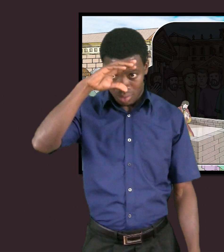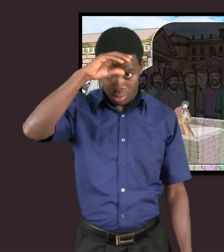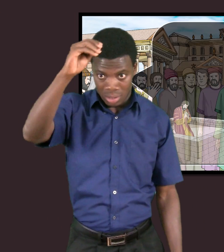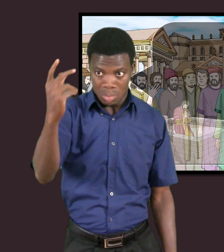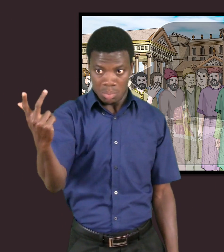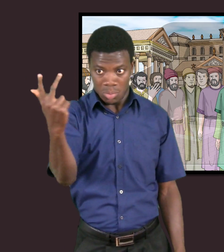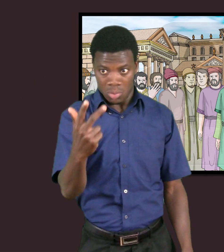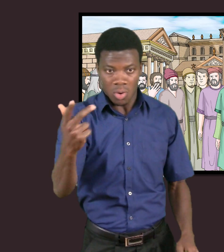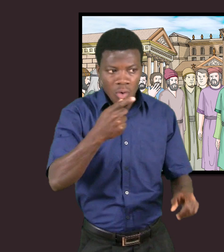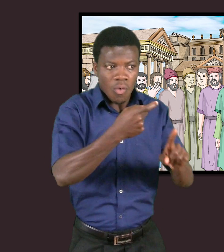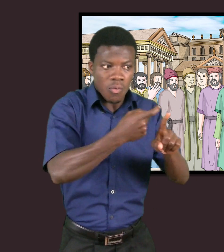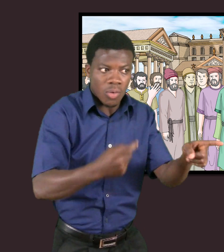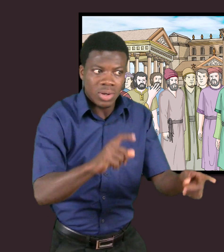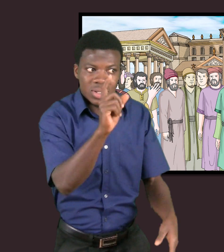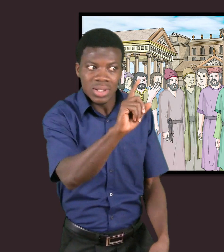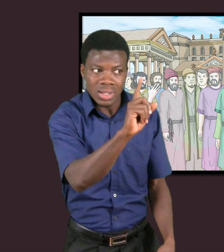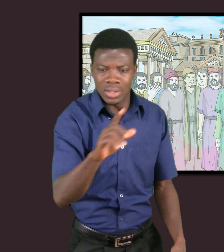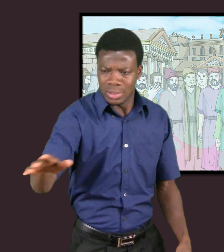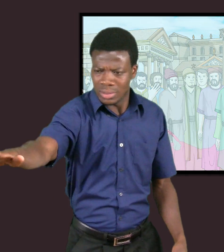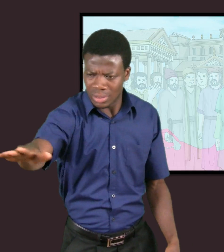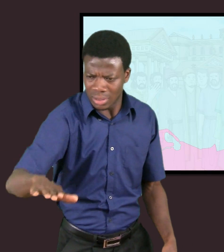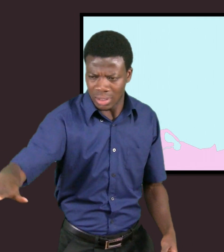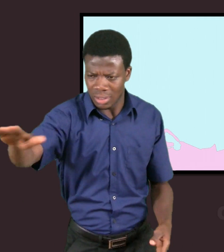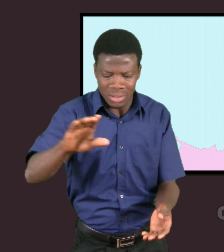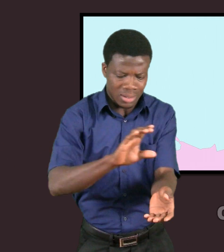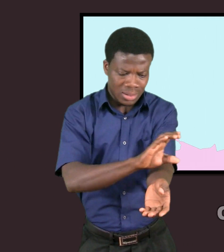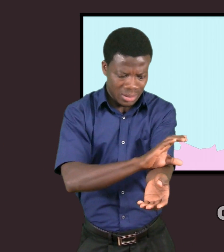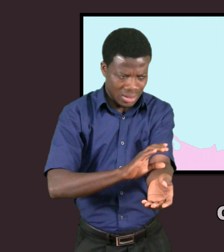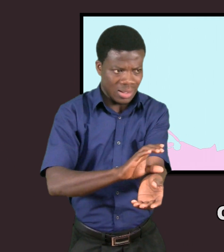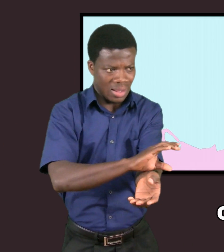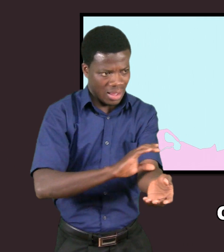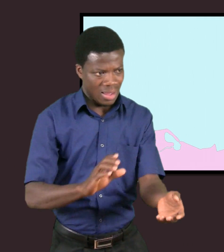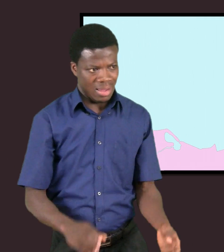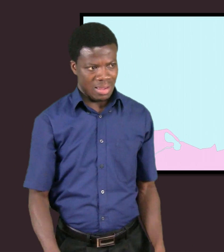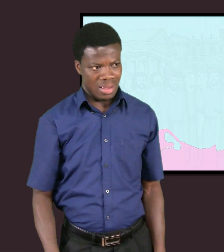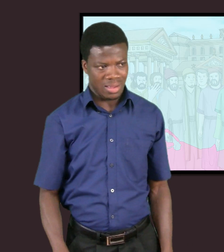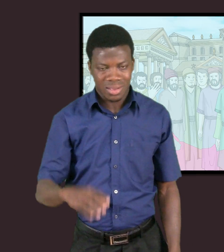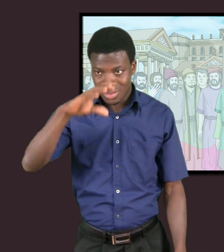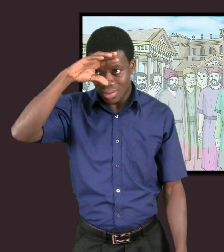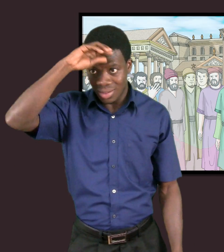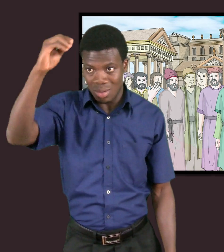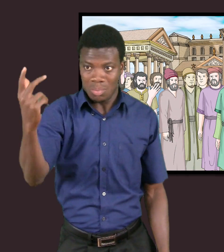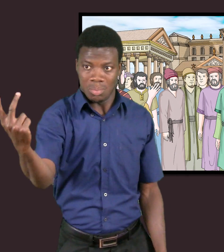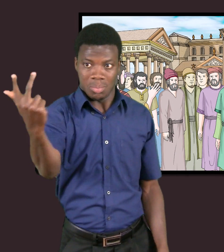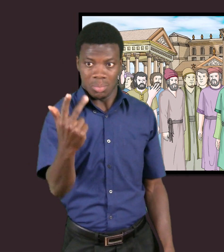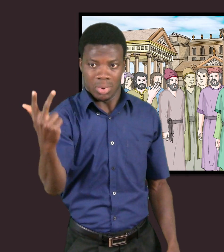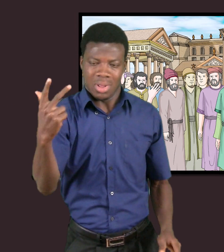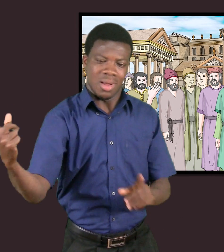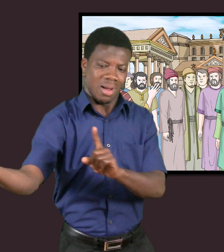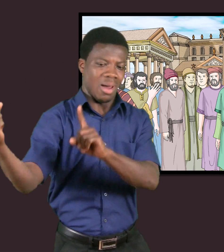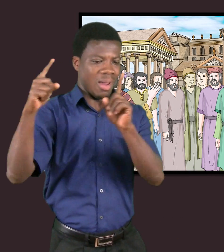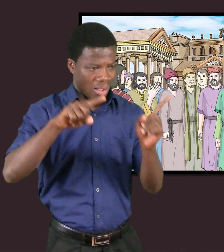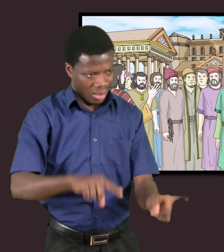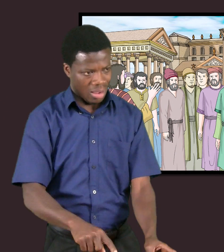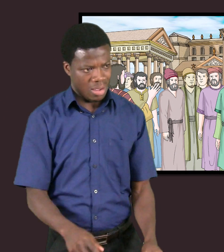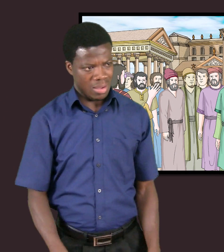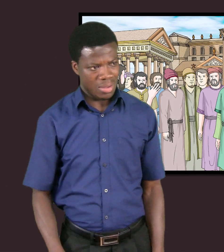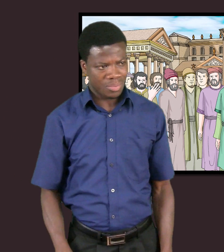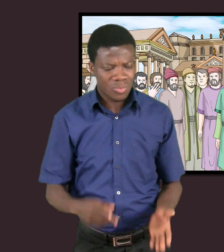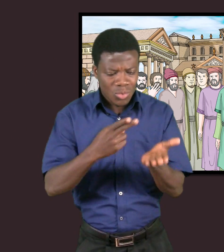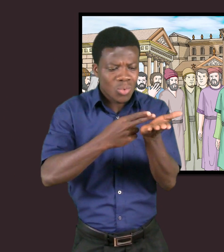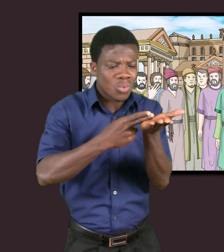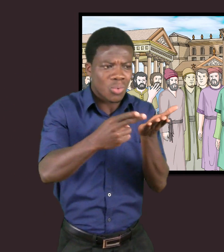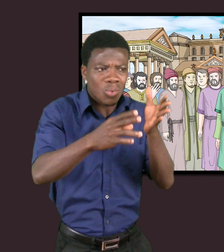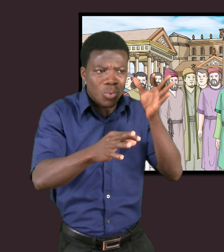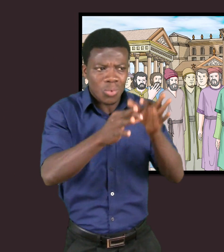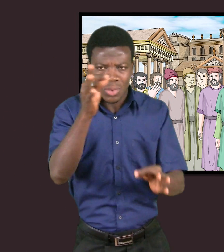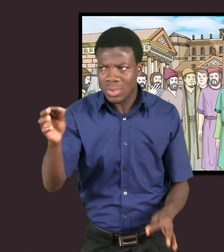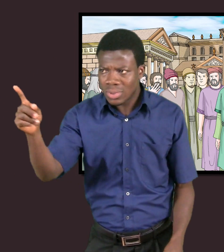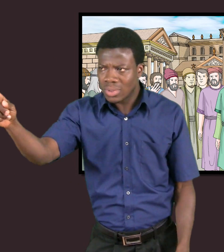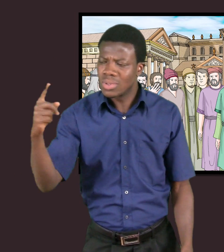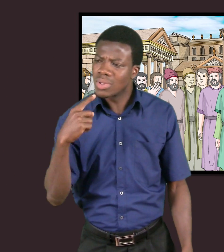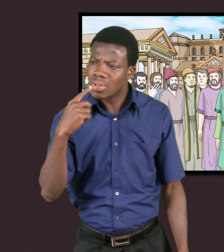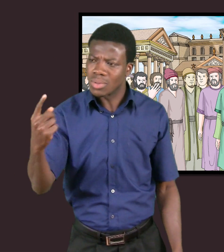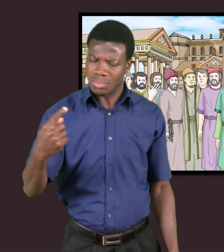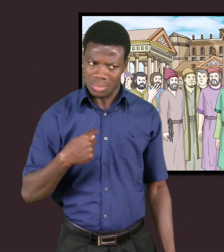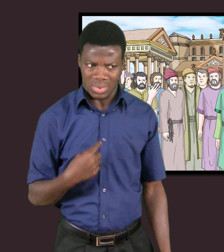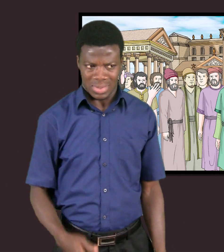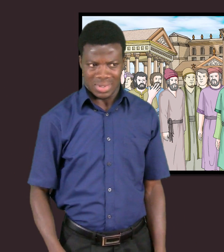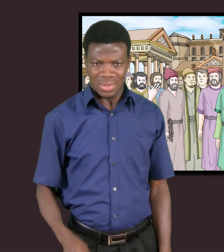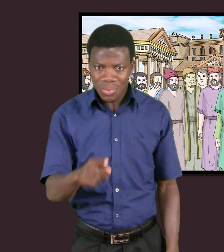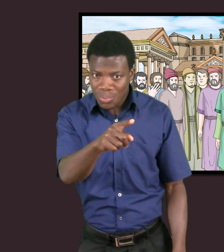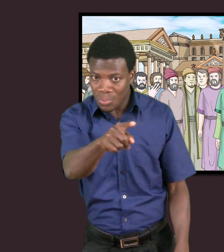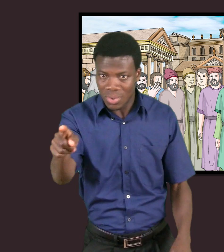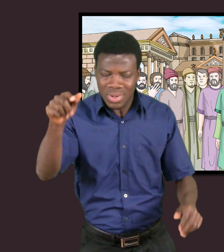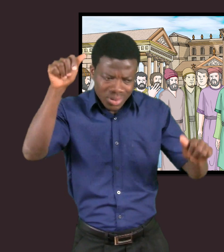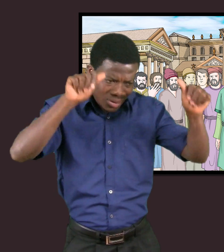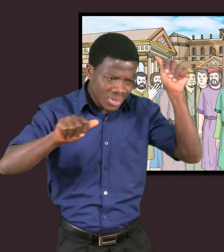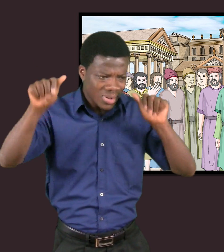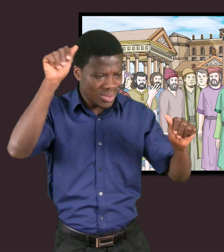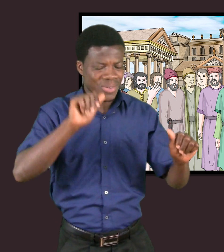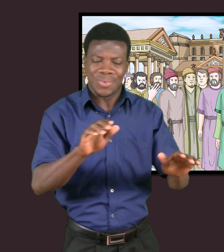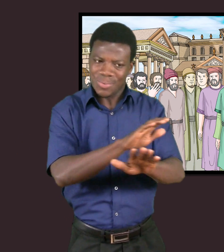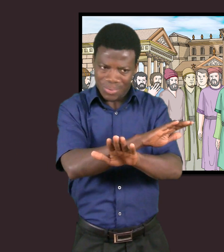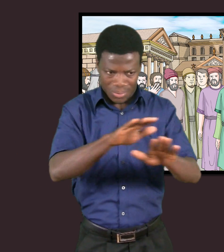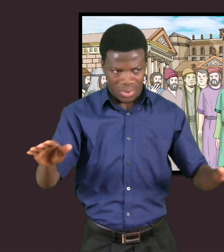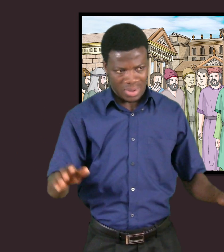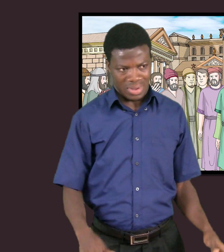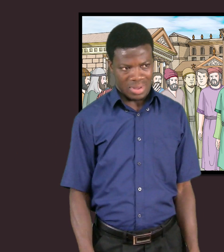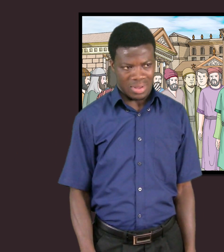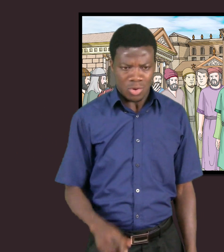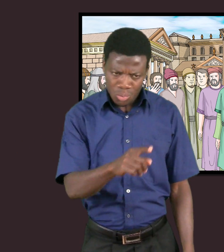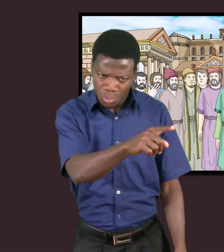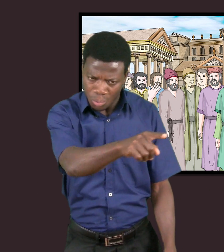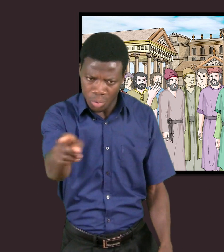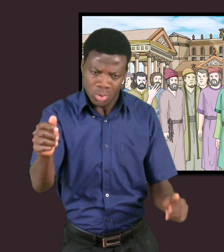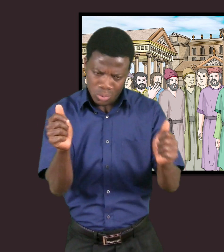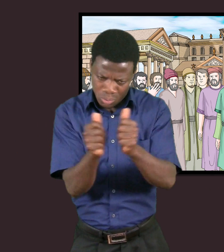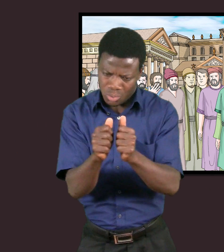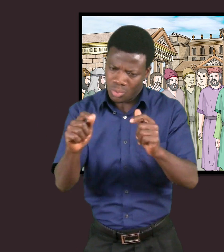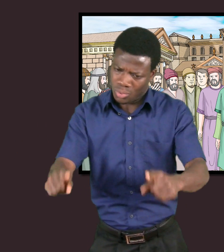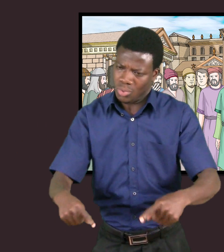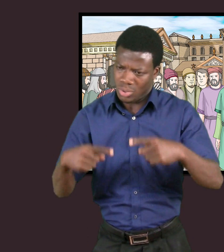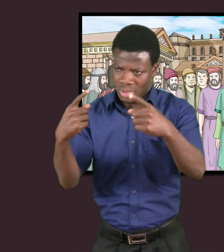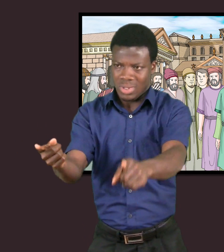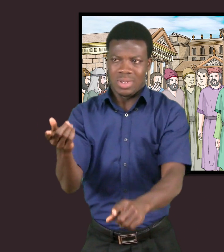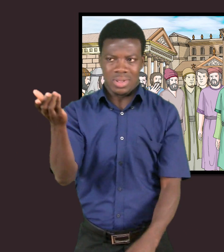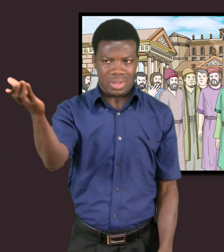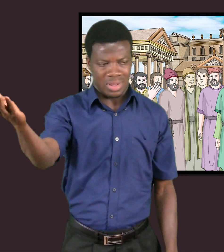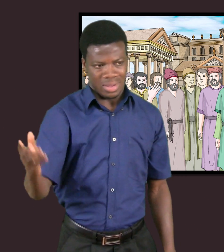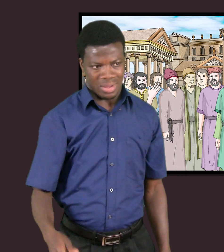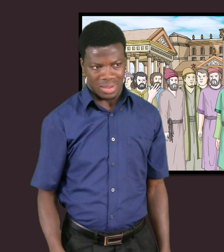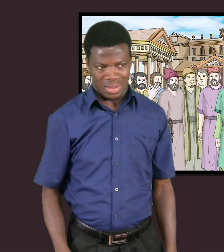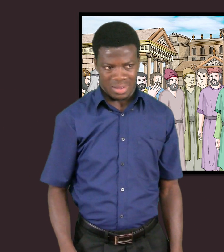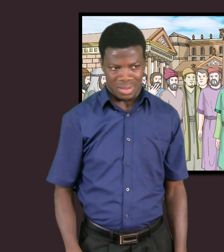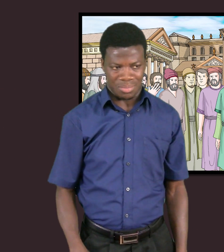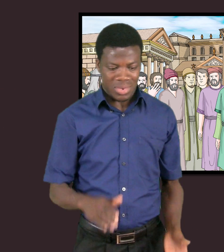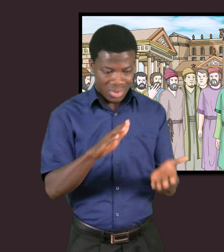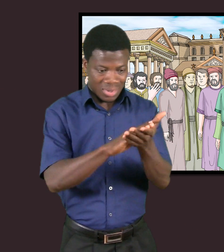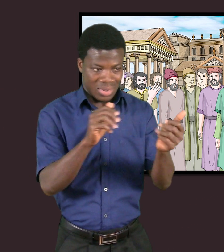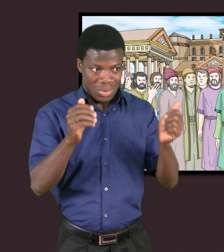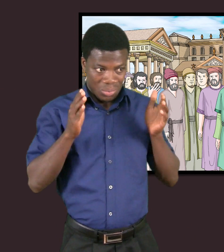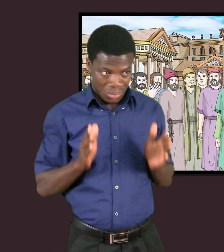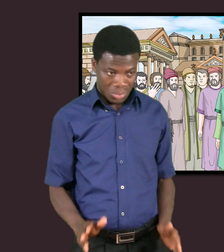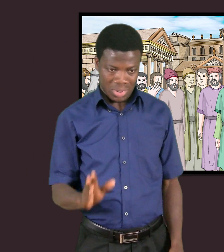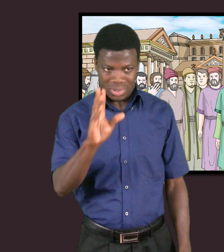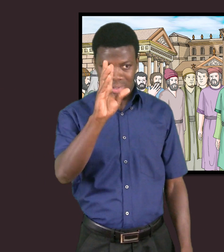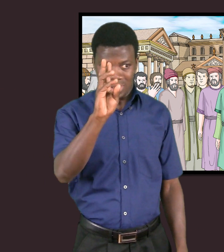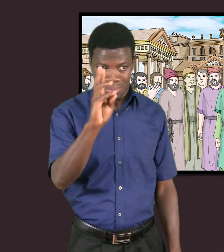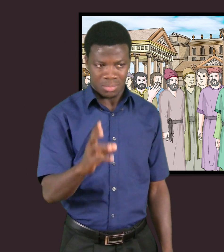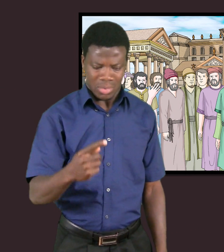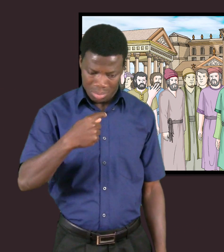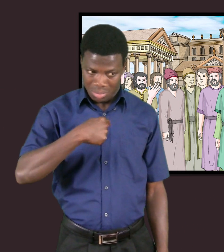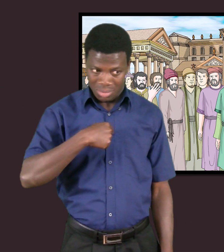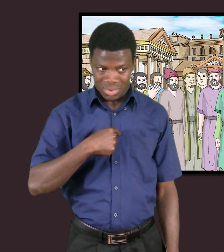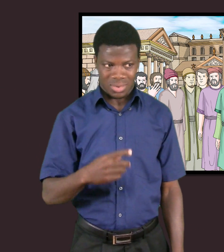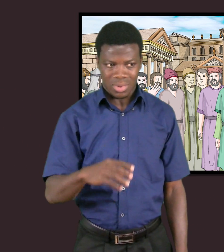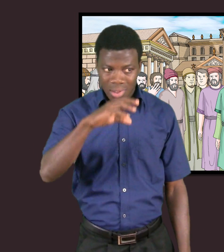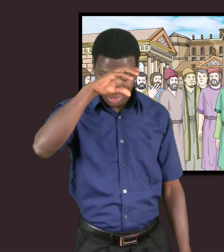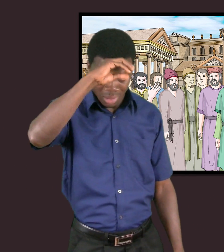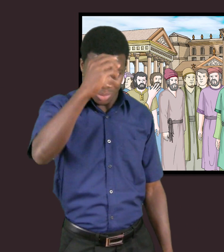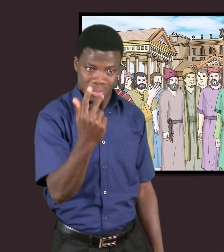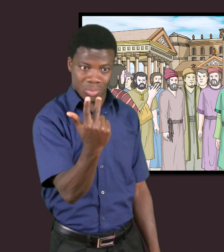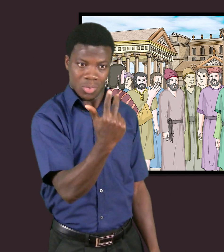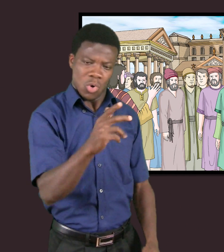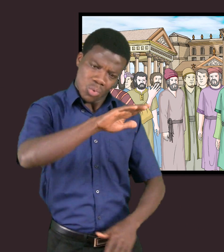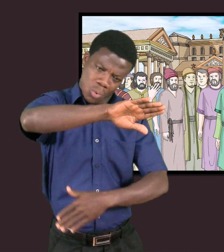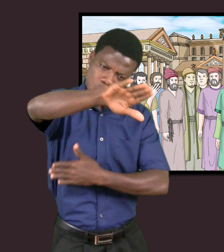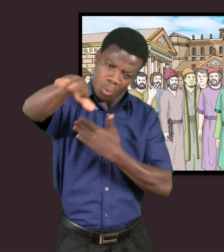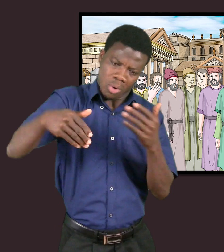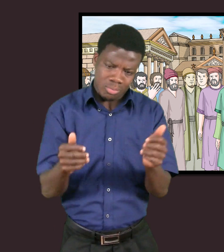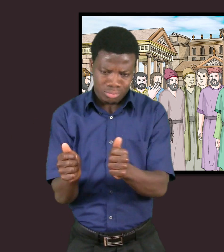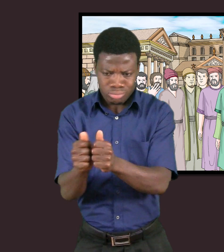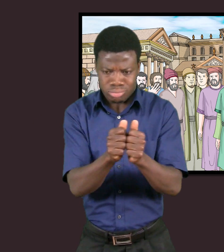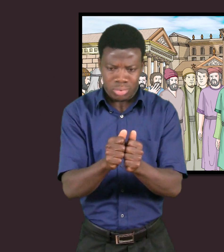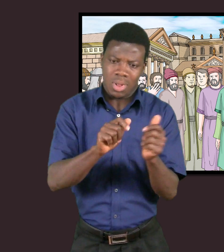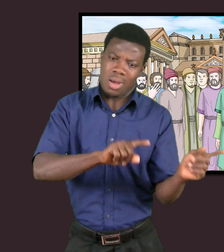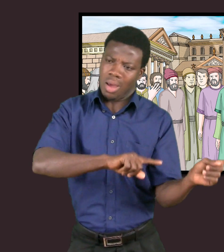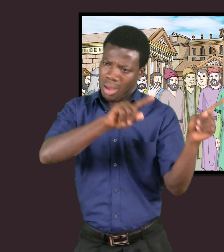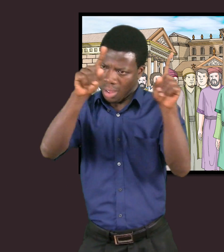Just then three men sent to me from Caesarea stopped at the house where I was staying.